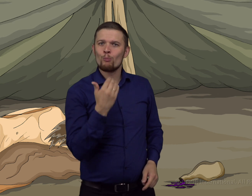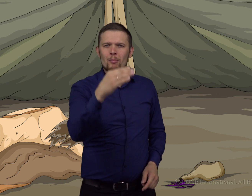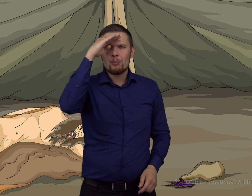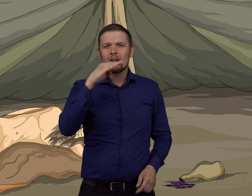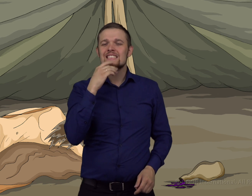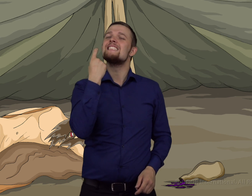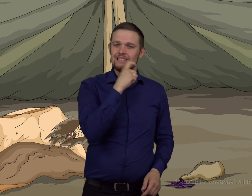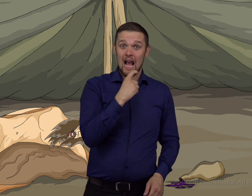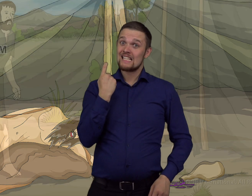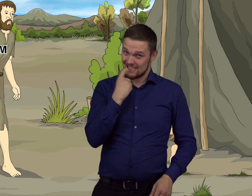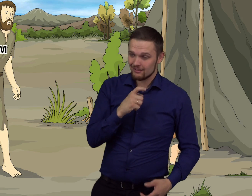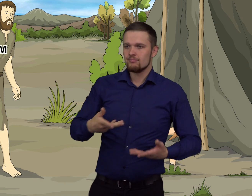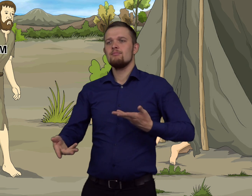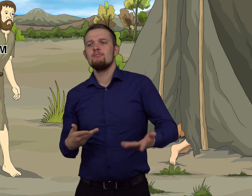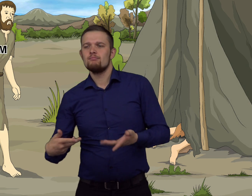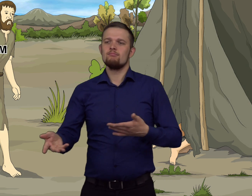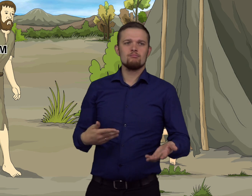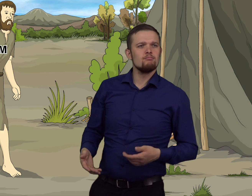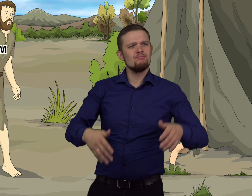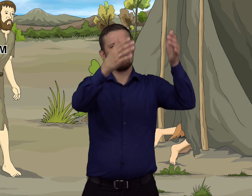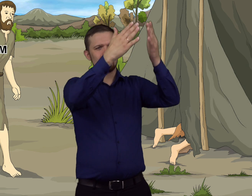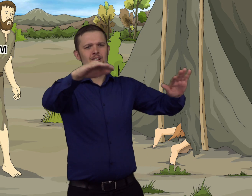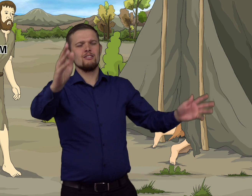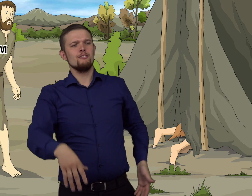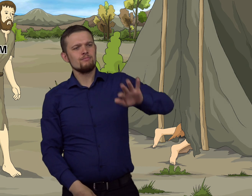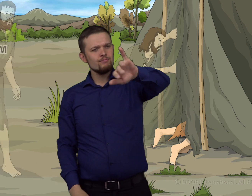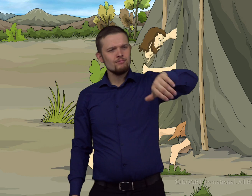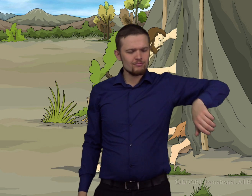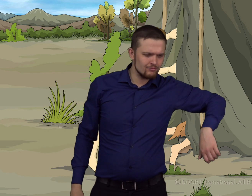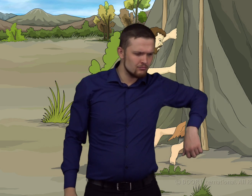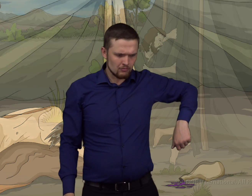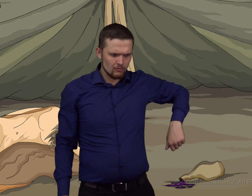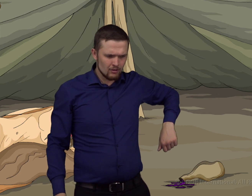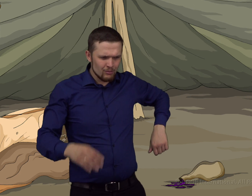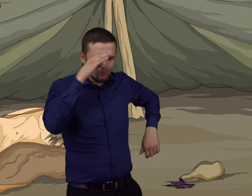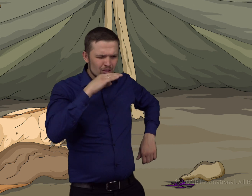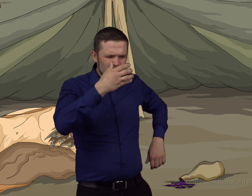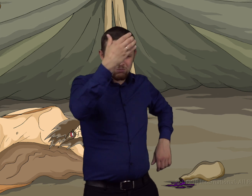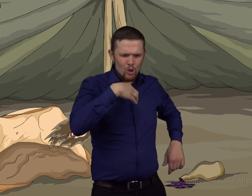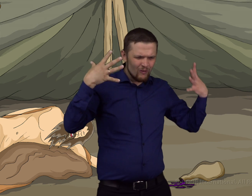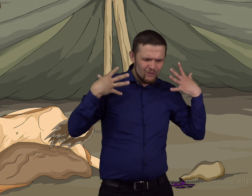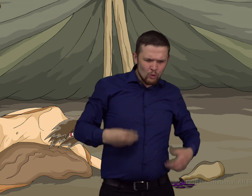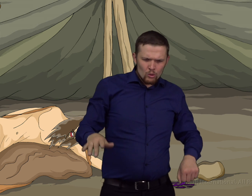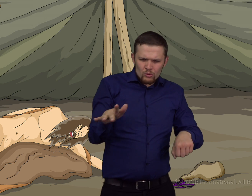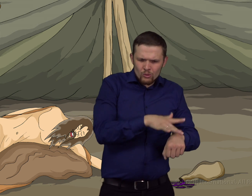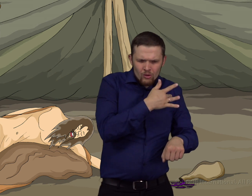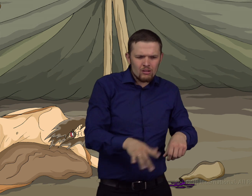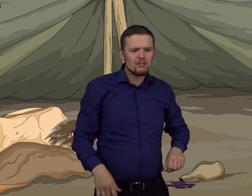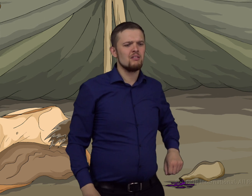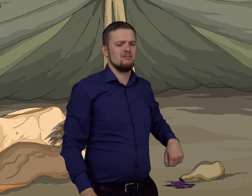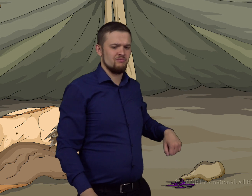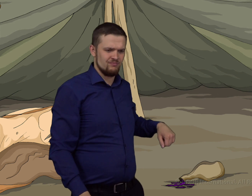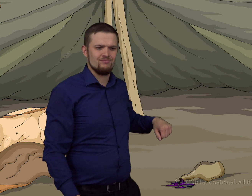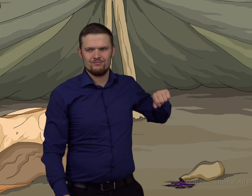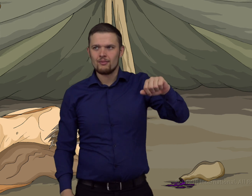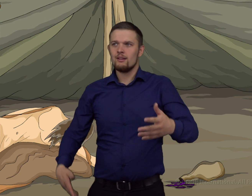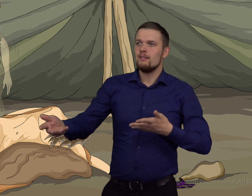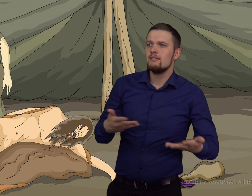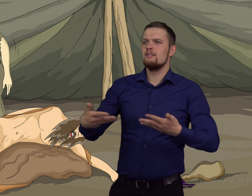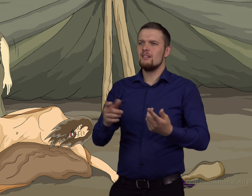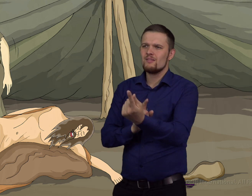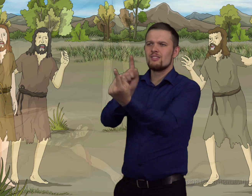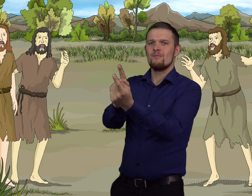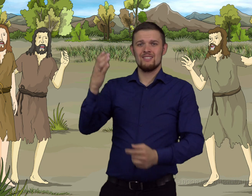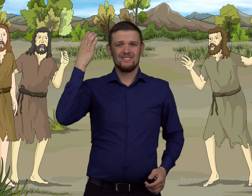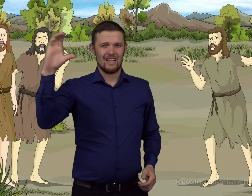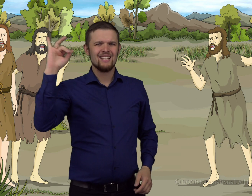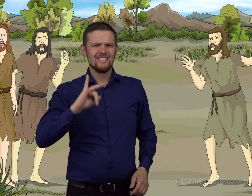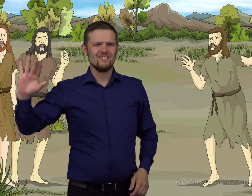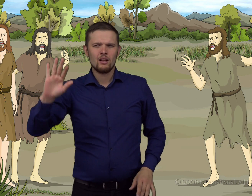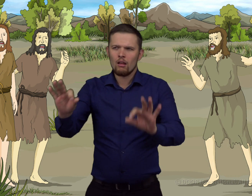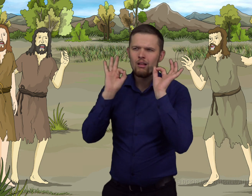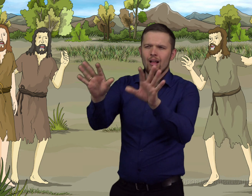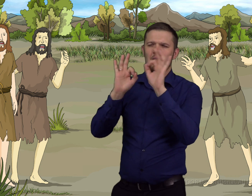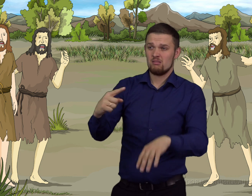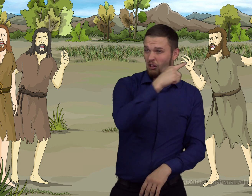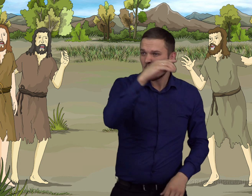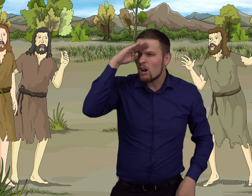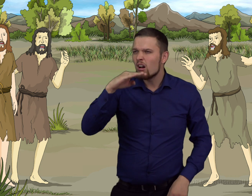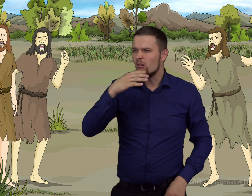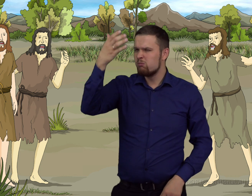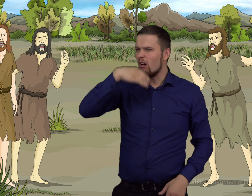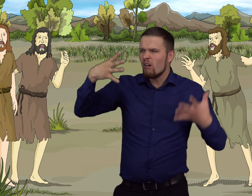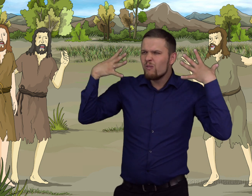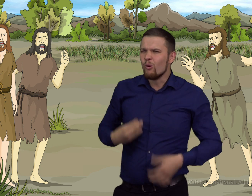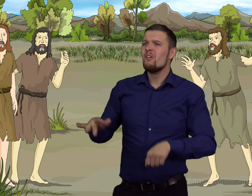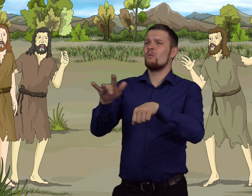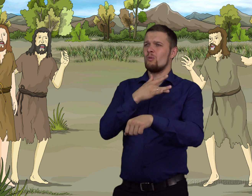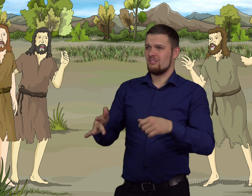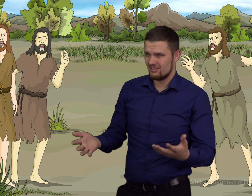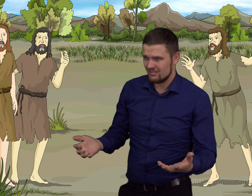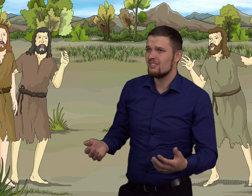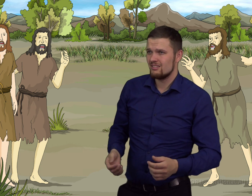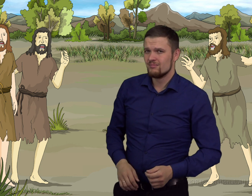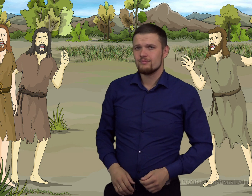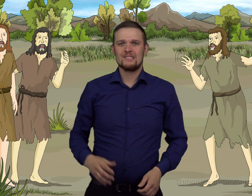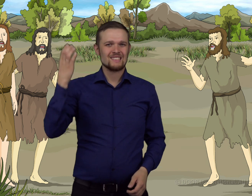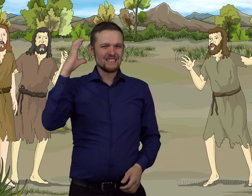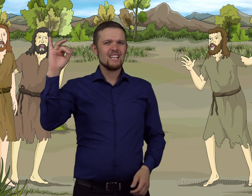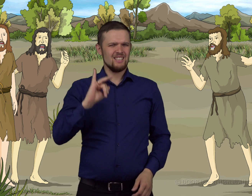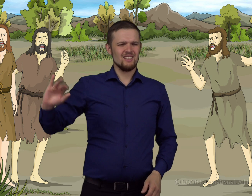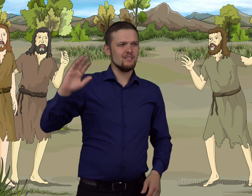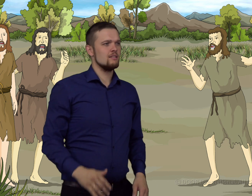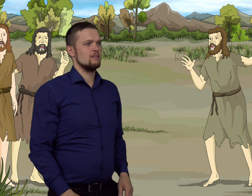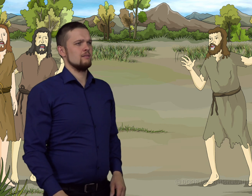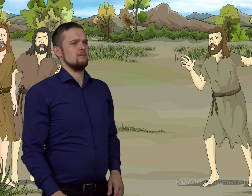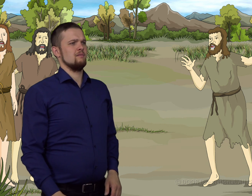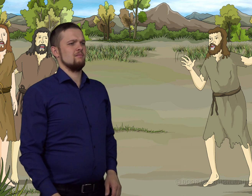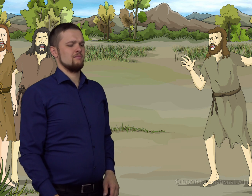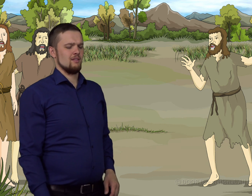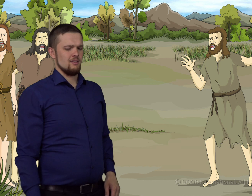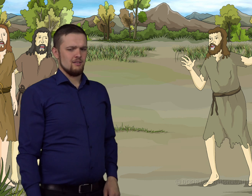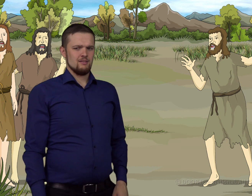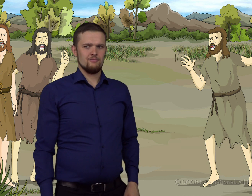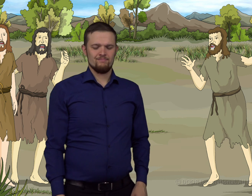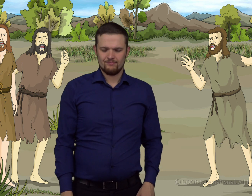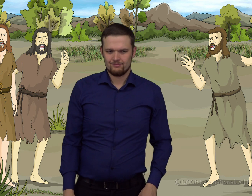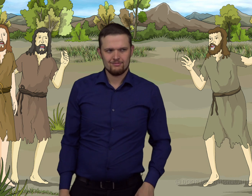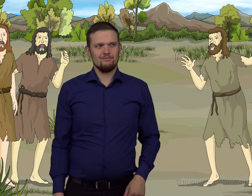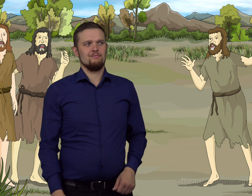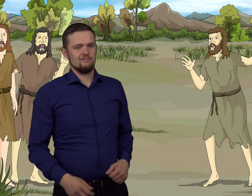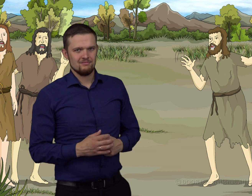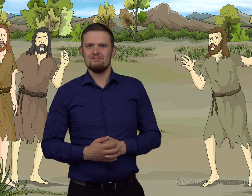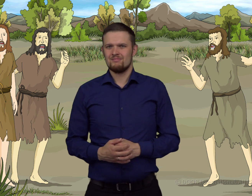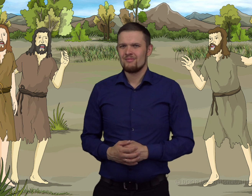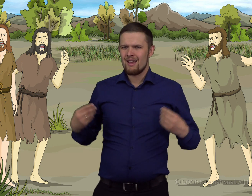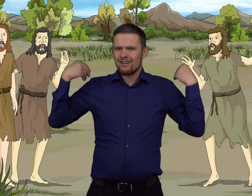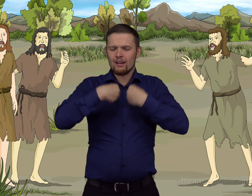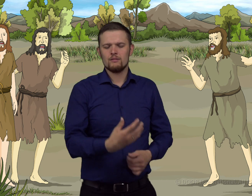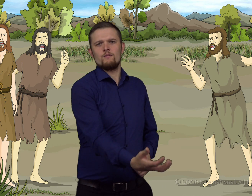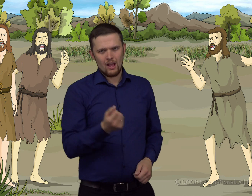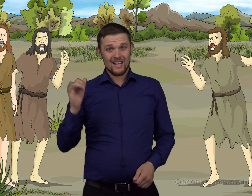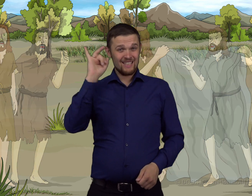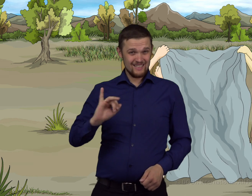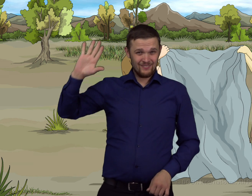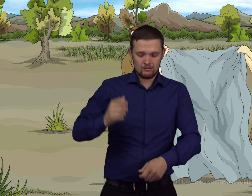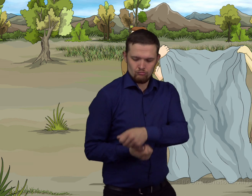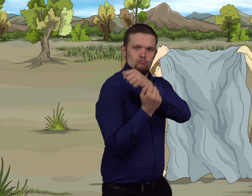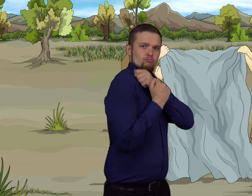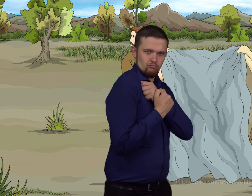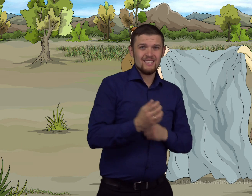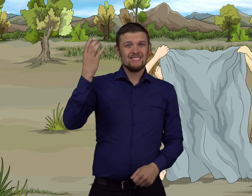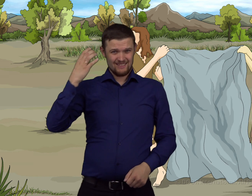And Ham, the father of Canaan, saw his father’s nakedness and told his two brothers outside.